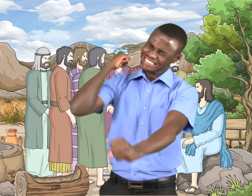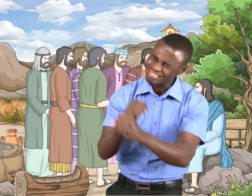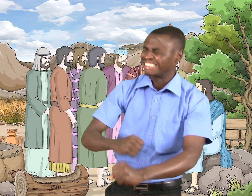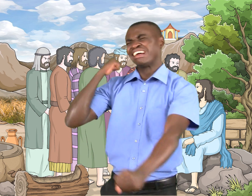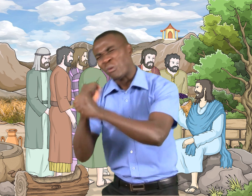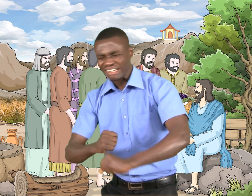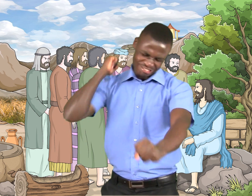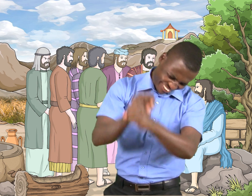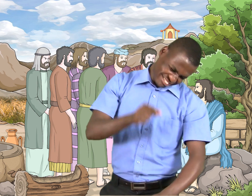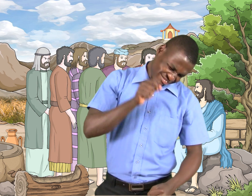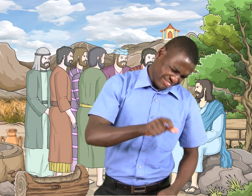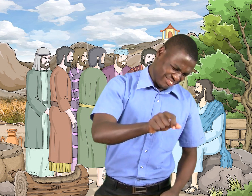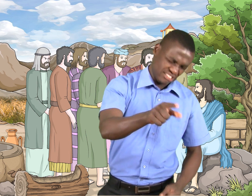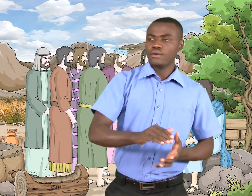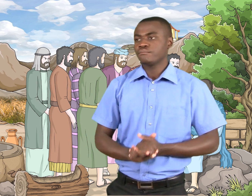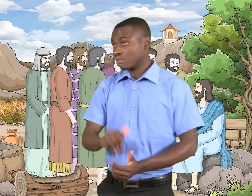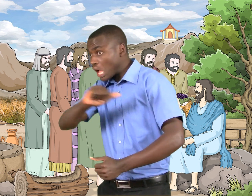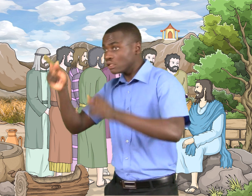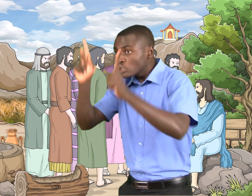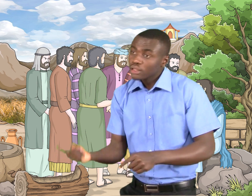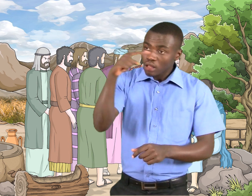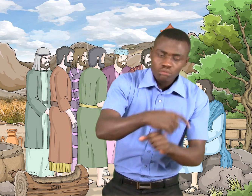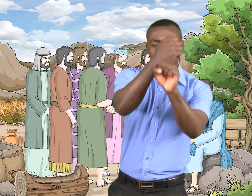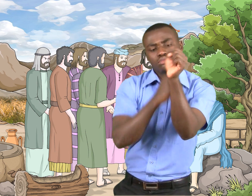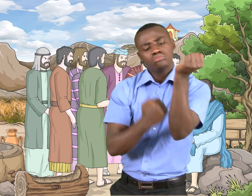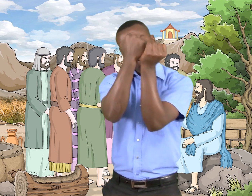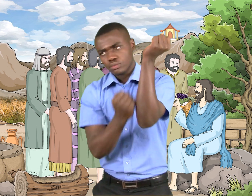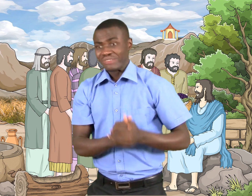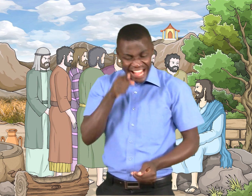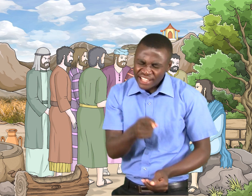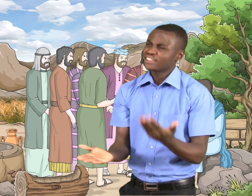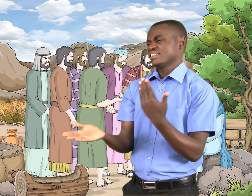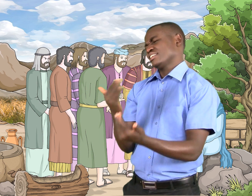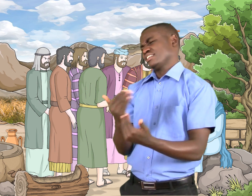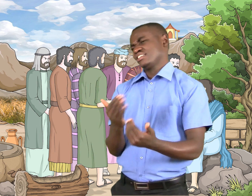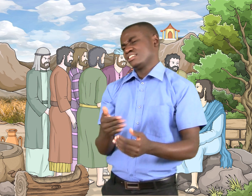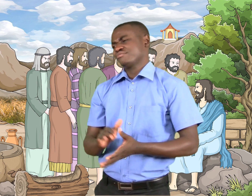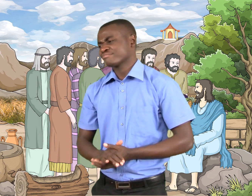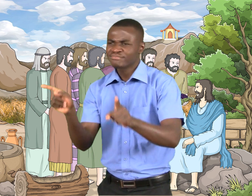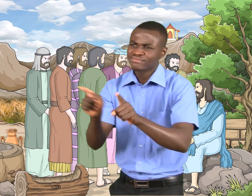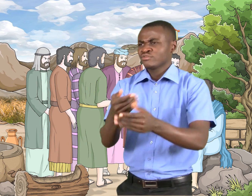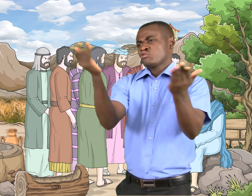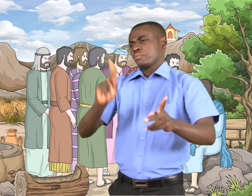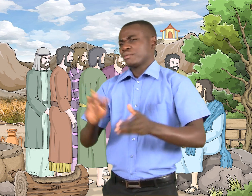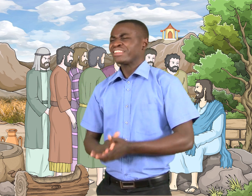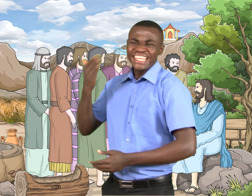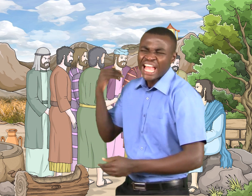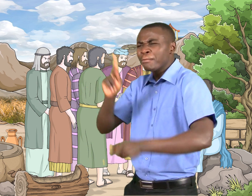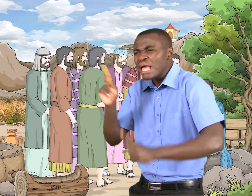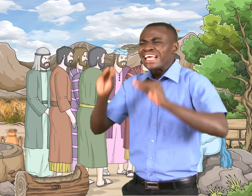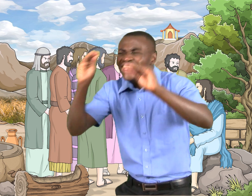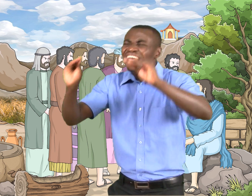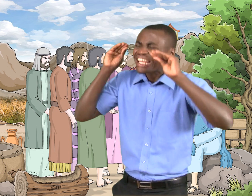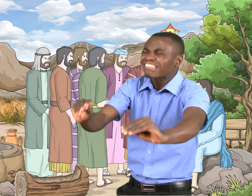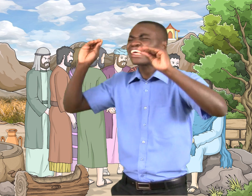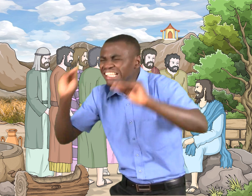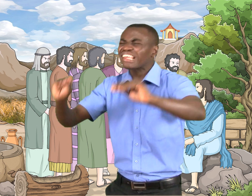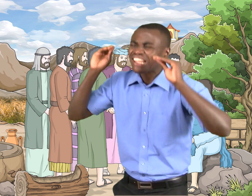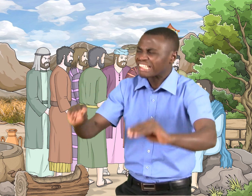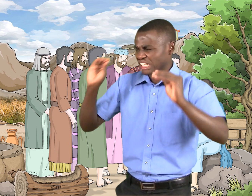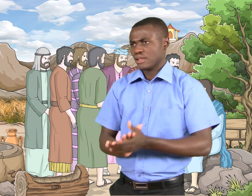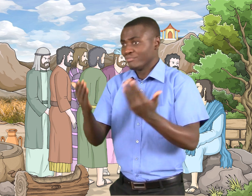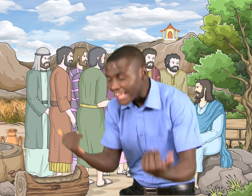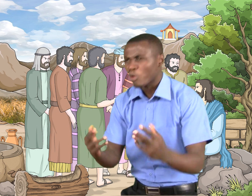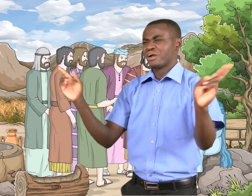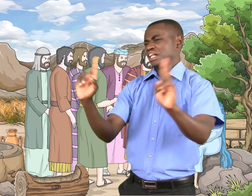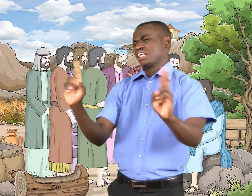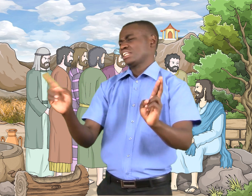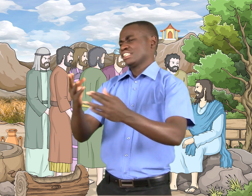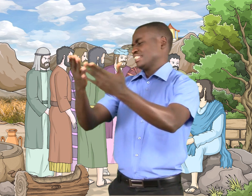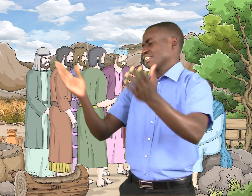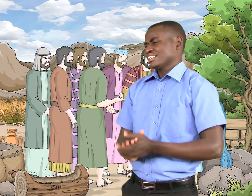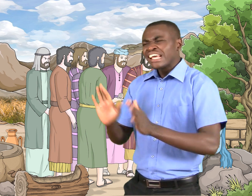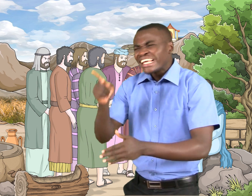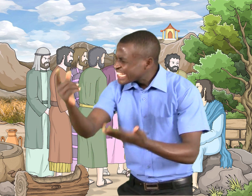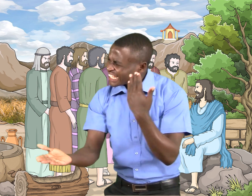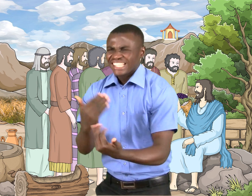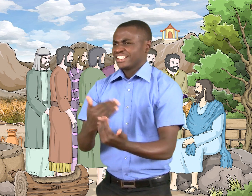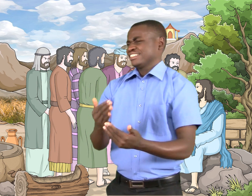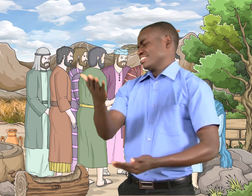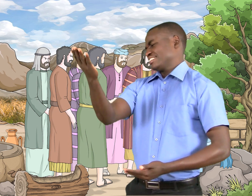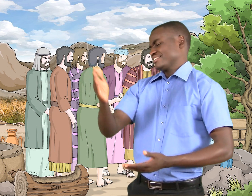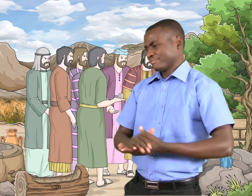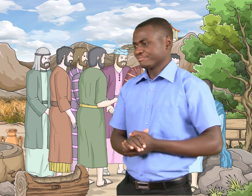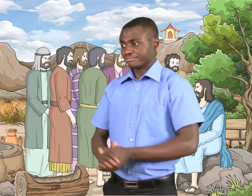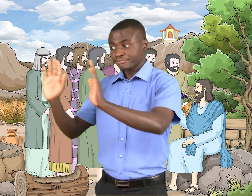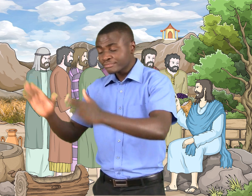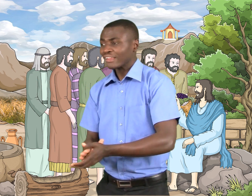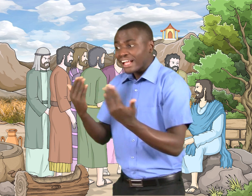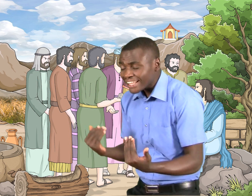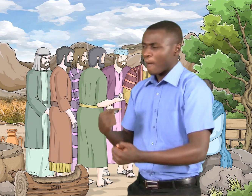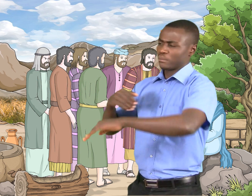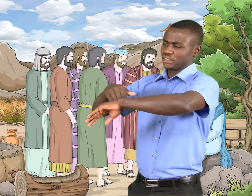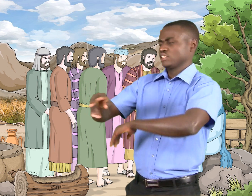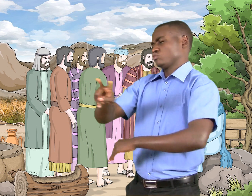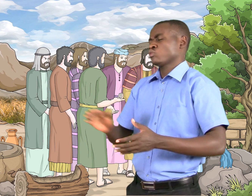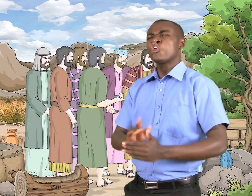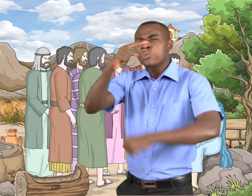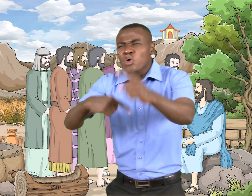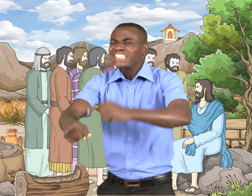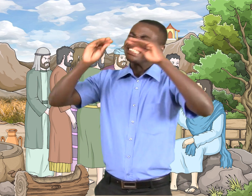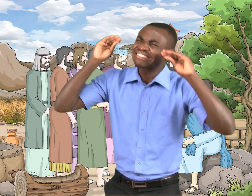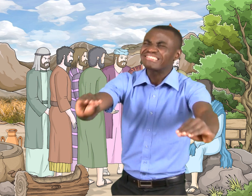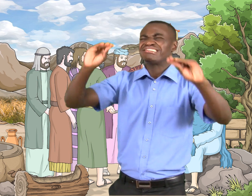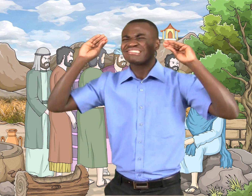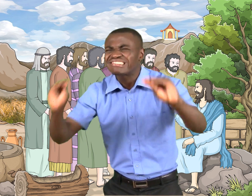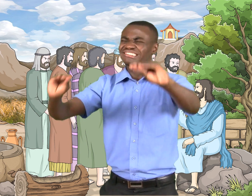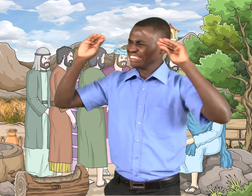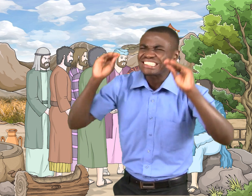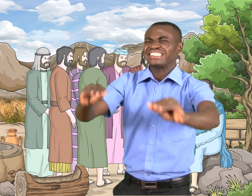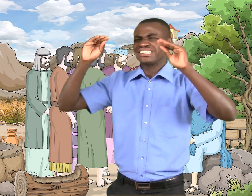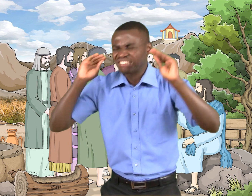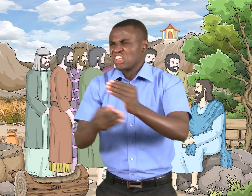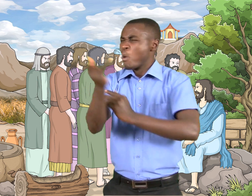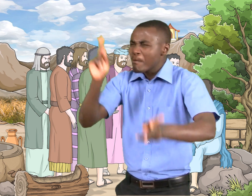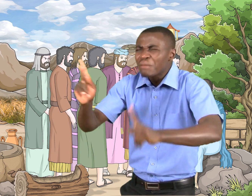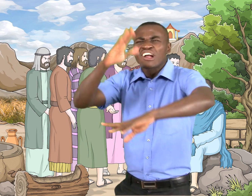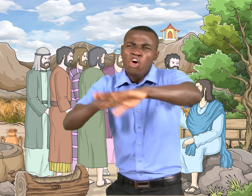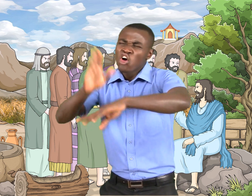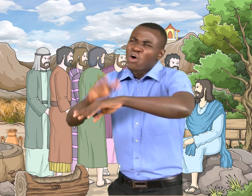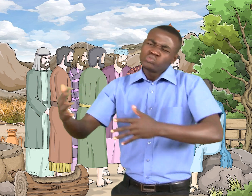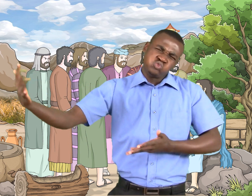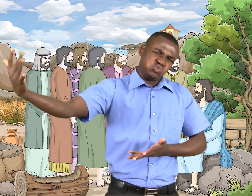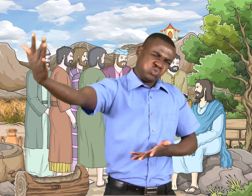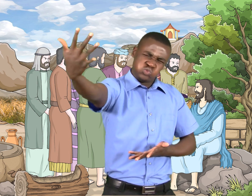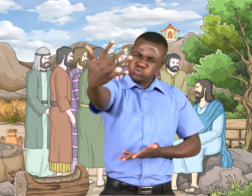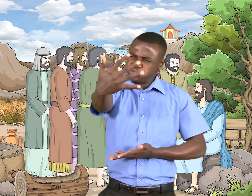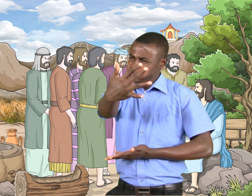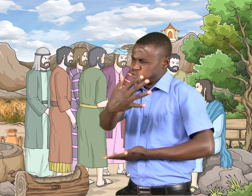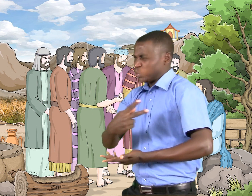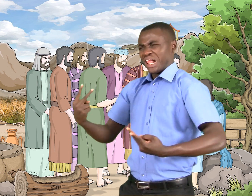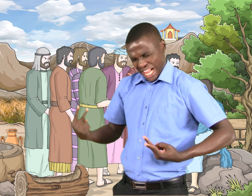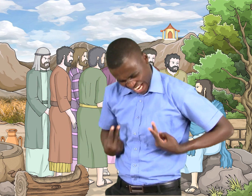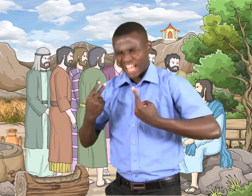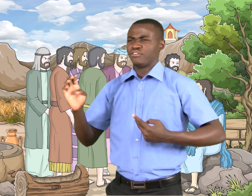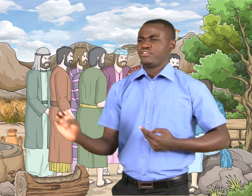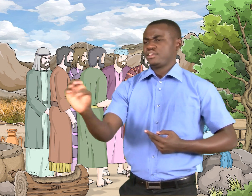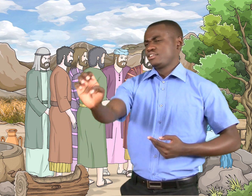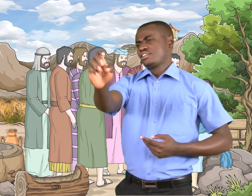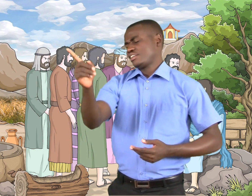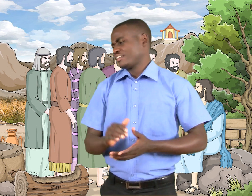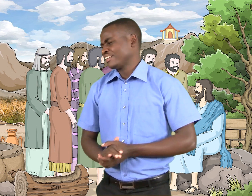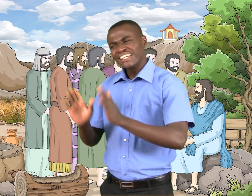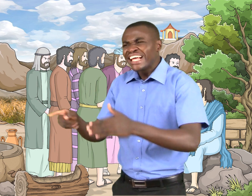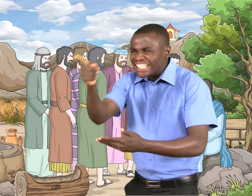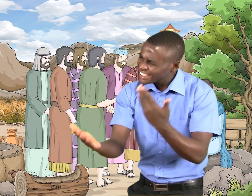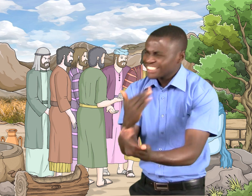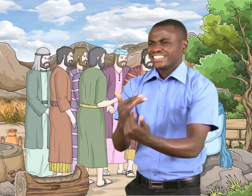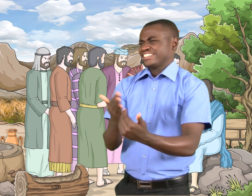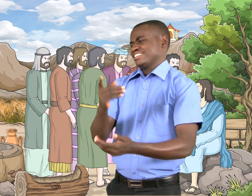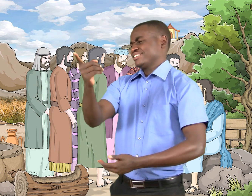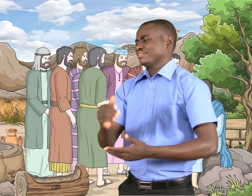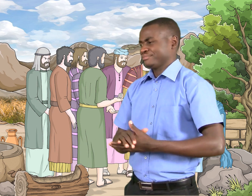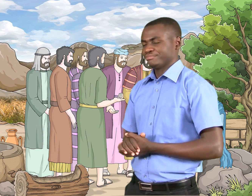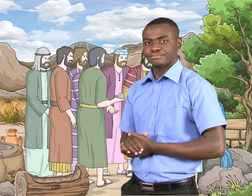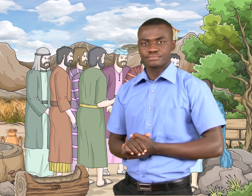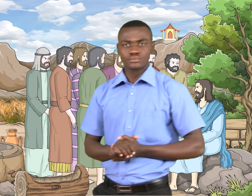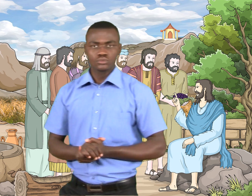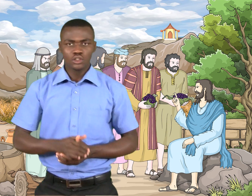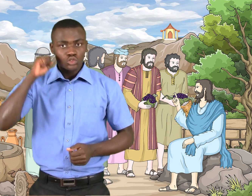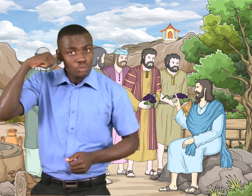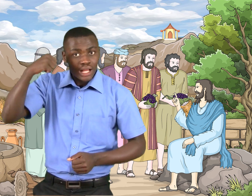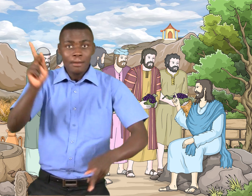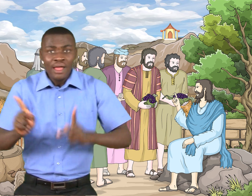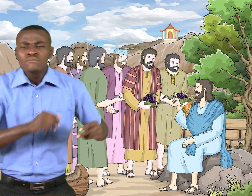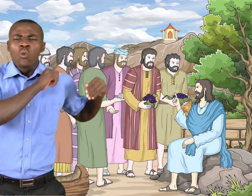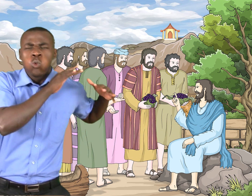others have done the hard work, and now you have taken up their labor.” Many of the Samaritans from that town believed in Jesus because of the woman’s testimony, “He told me everything I ever did.”